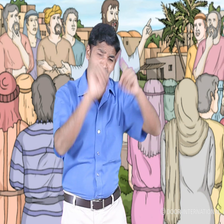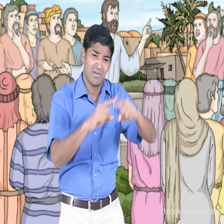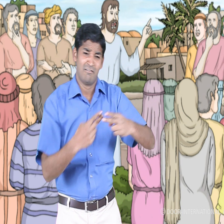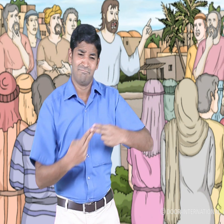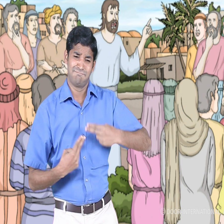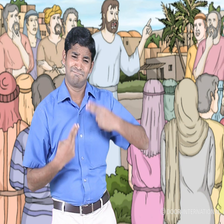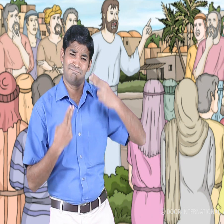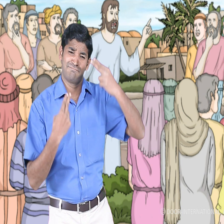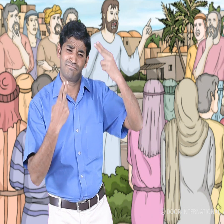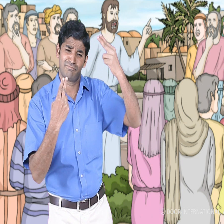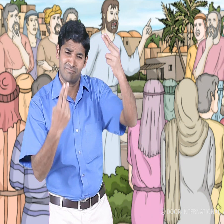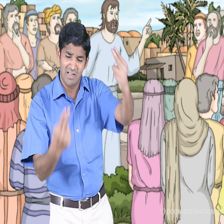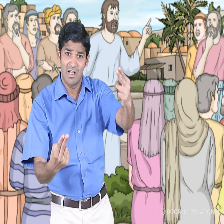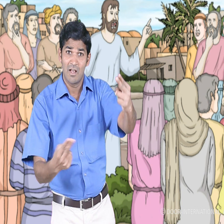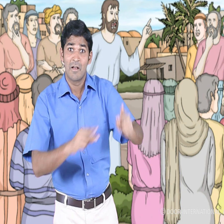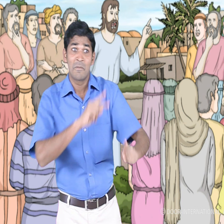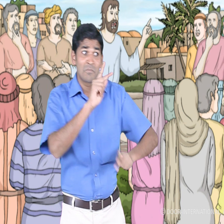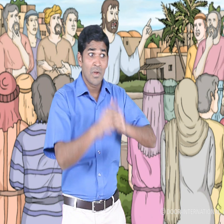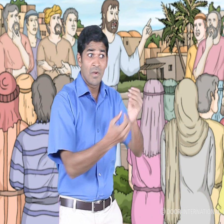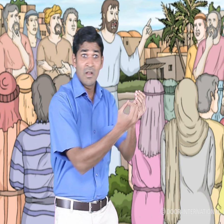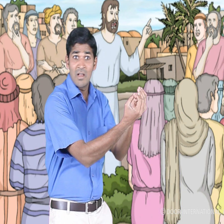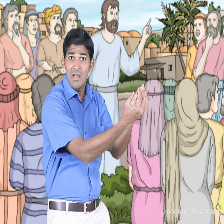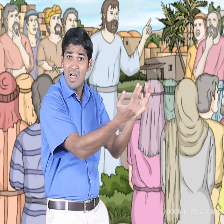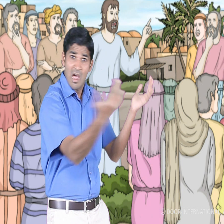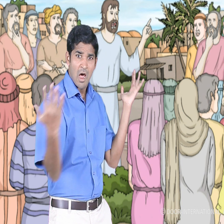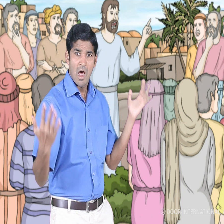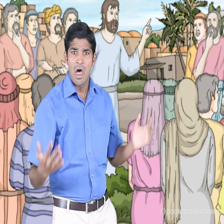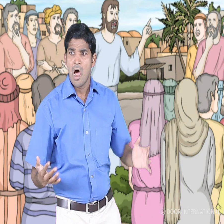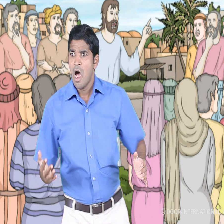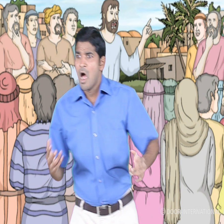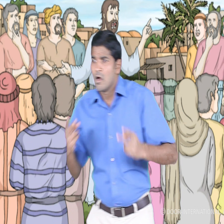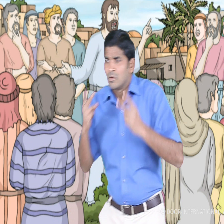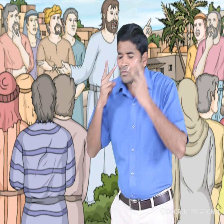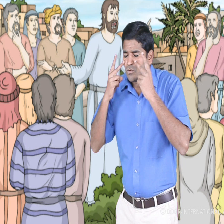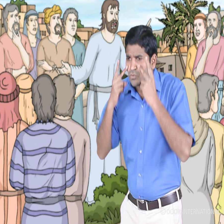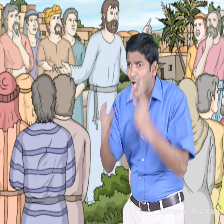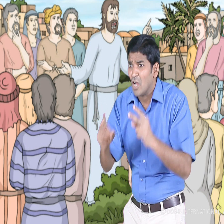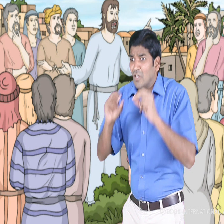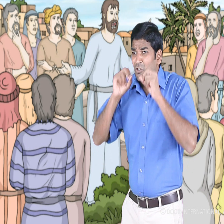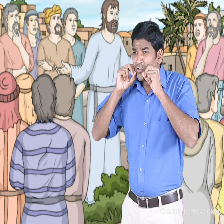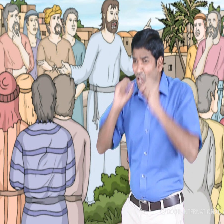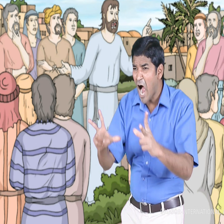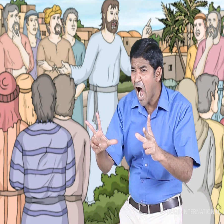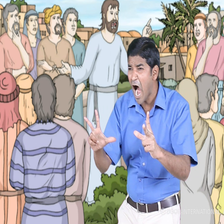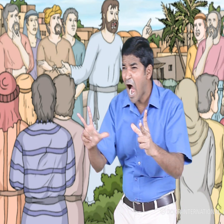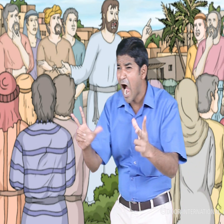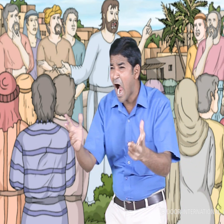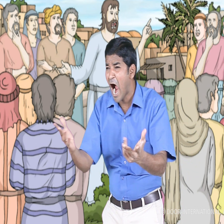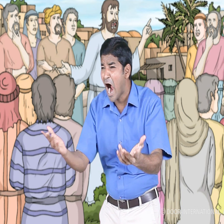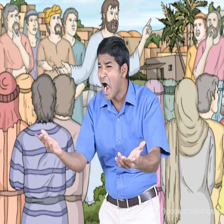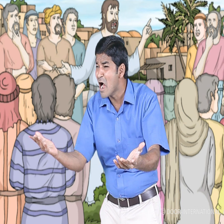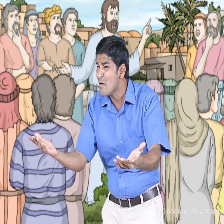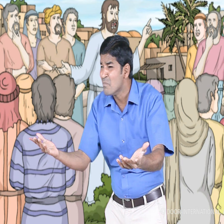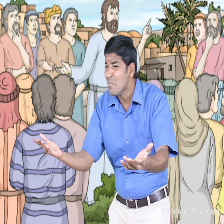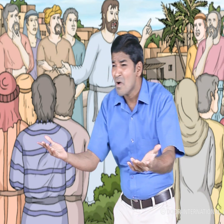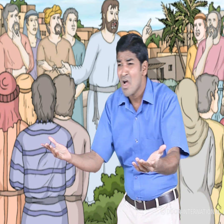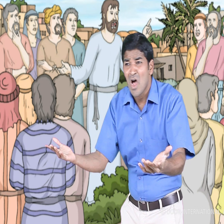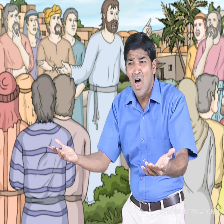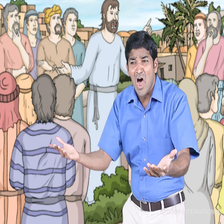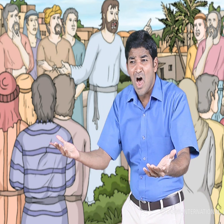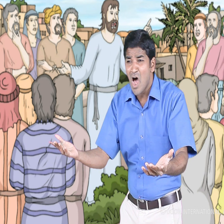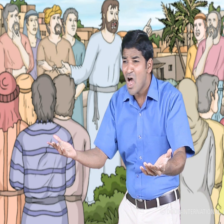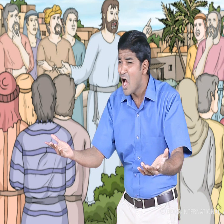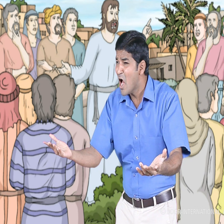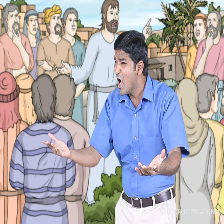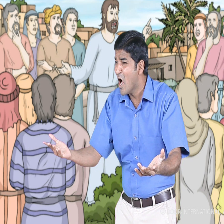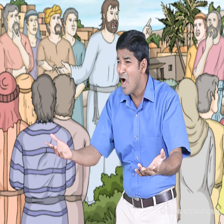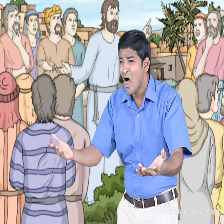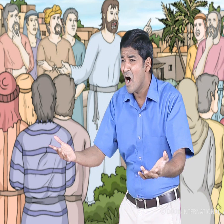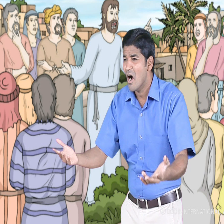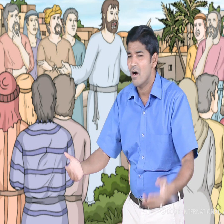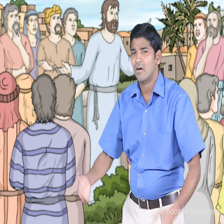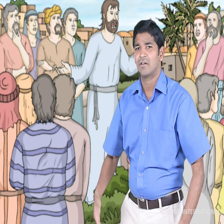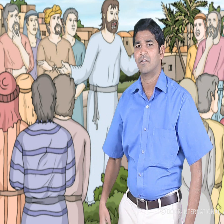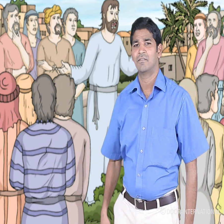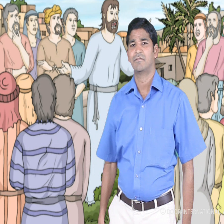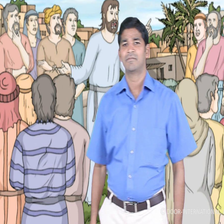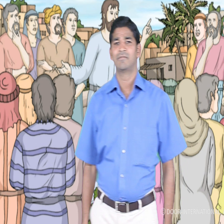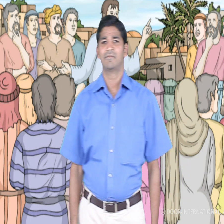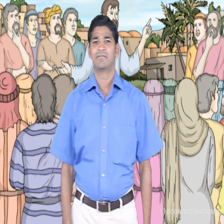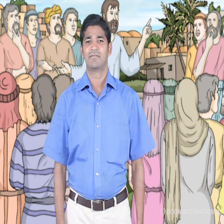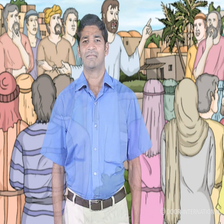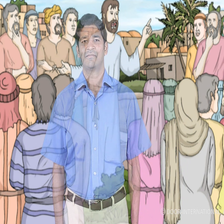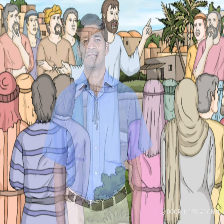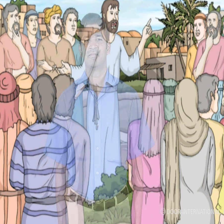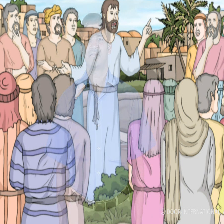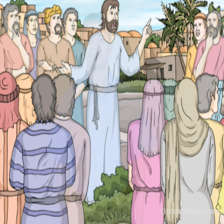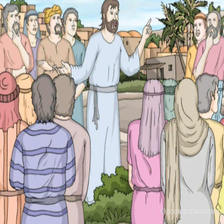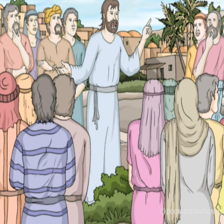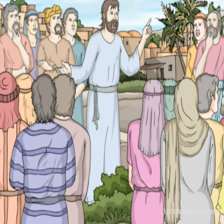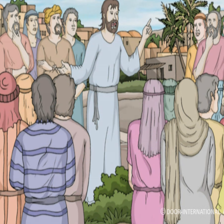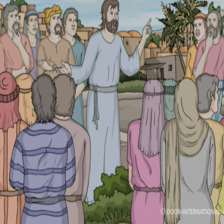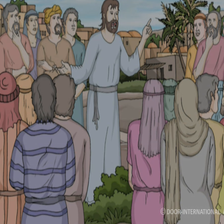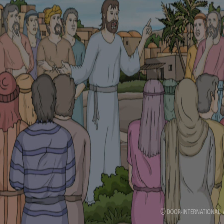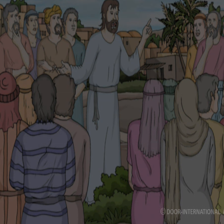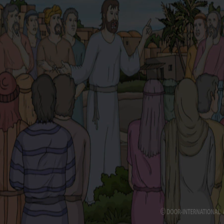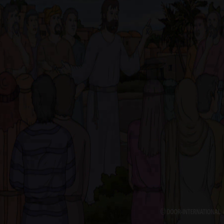And everyone was amazed.